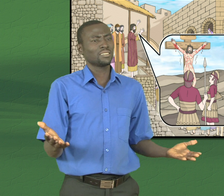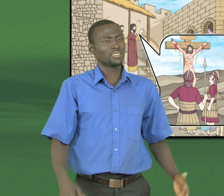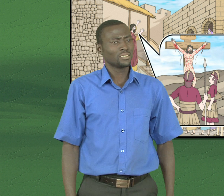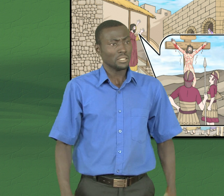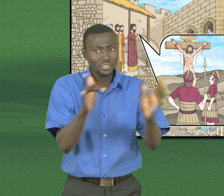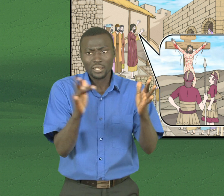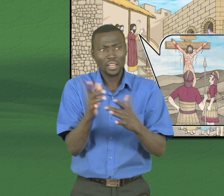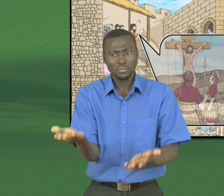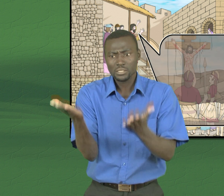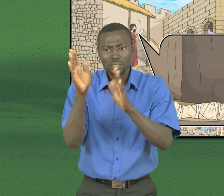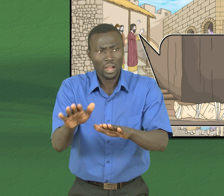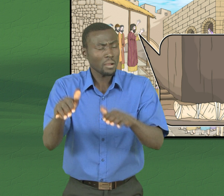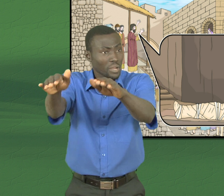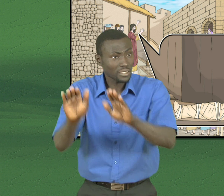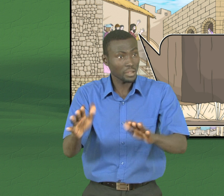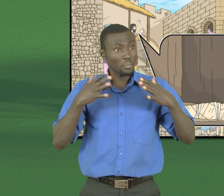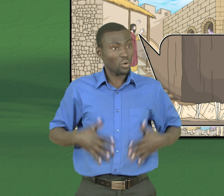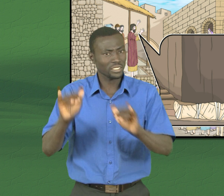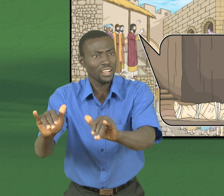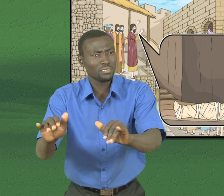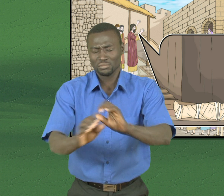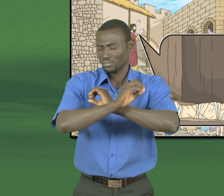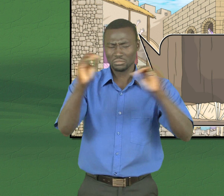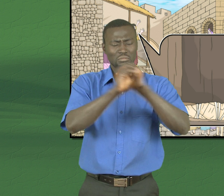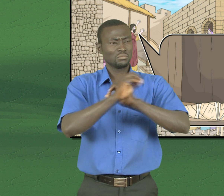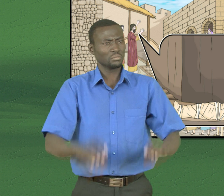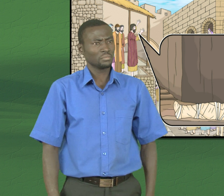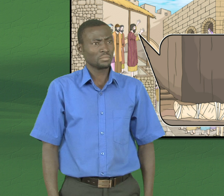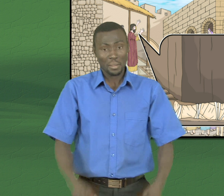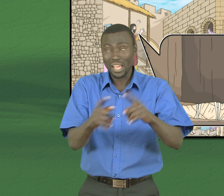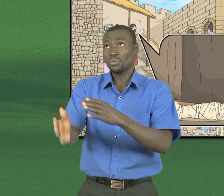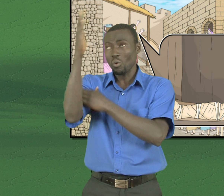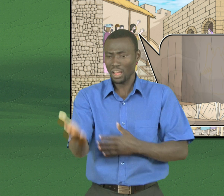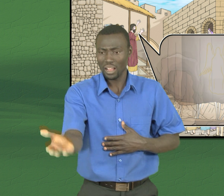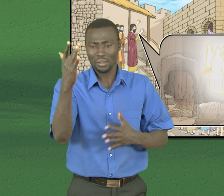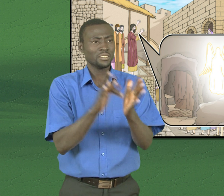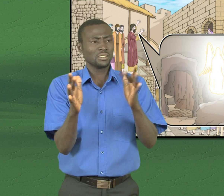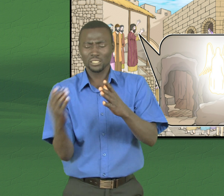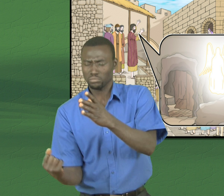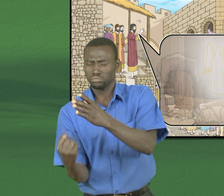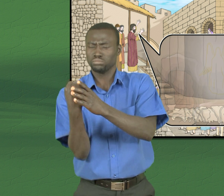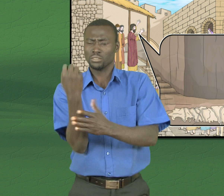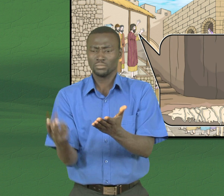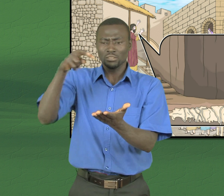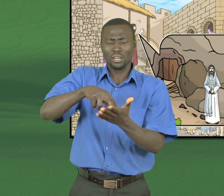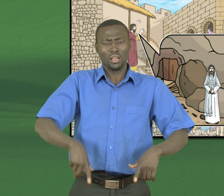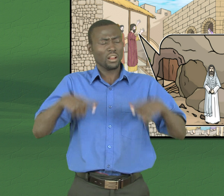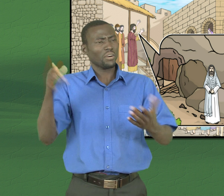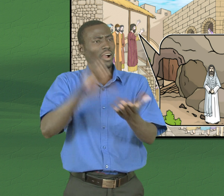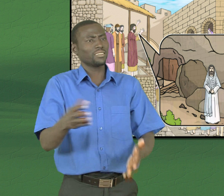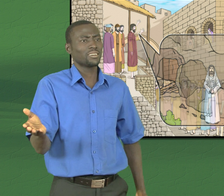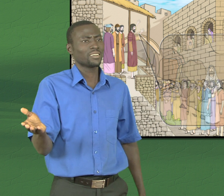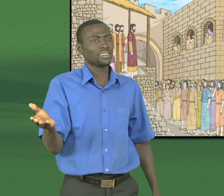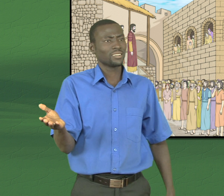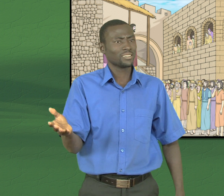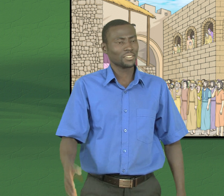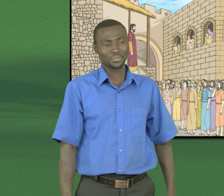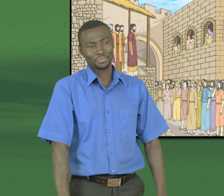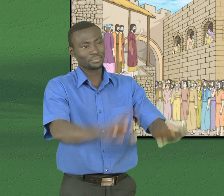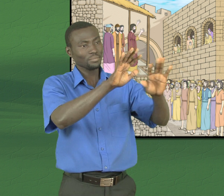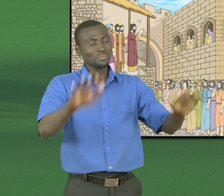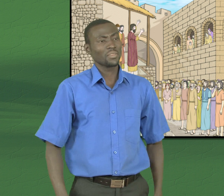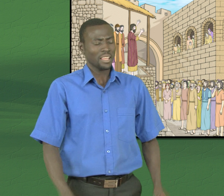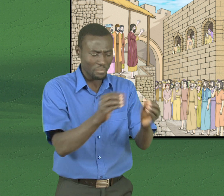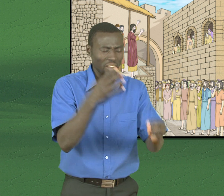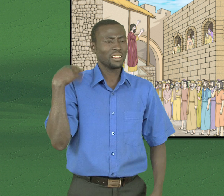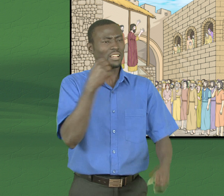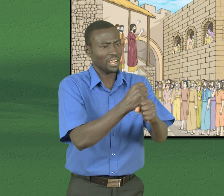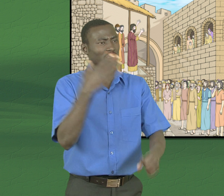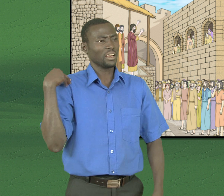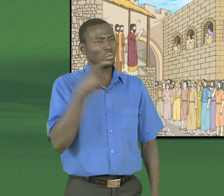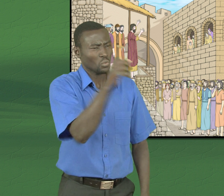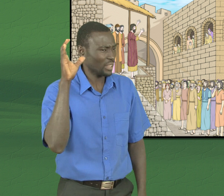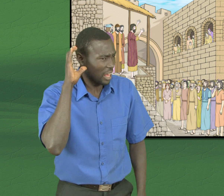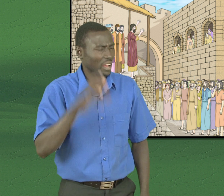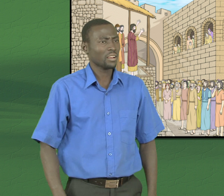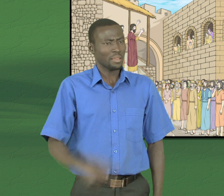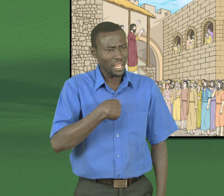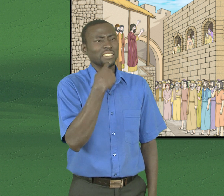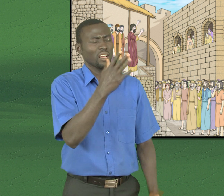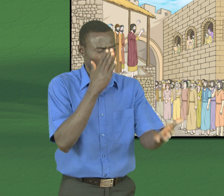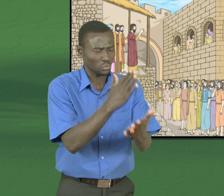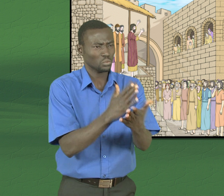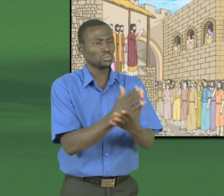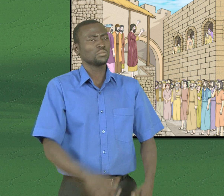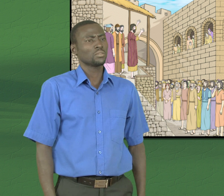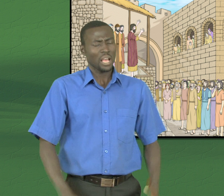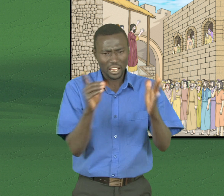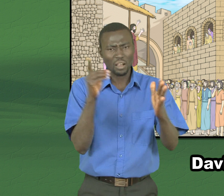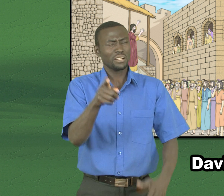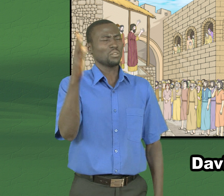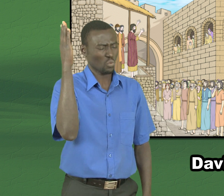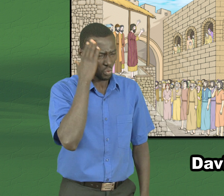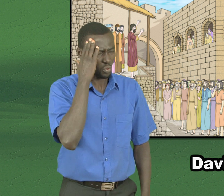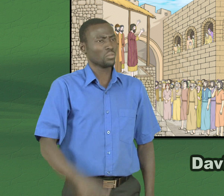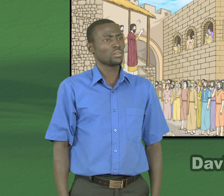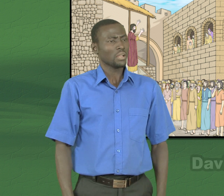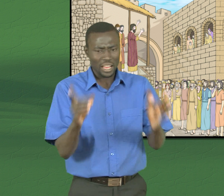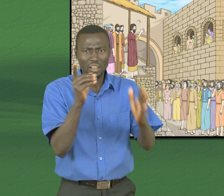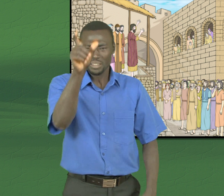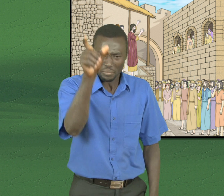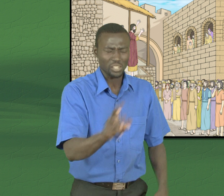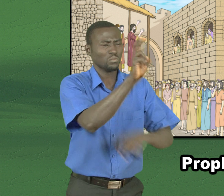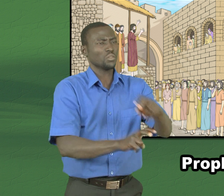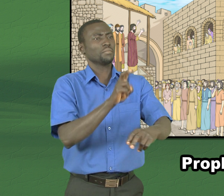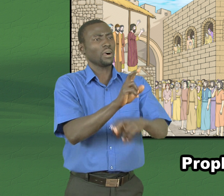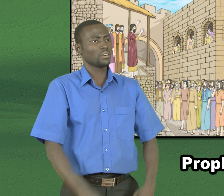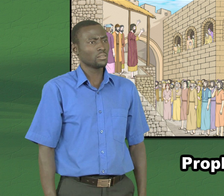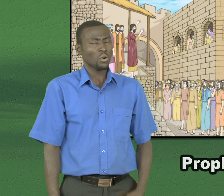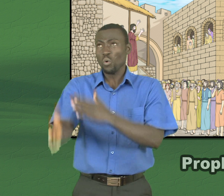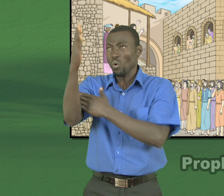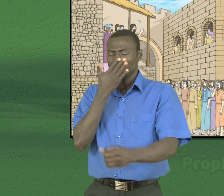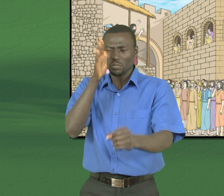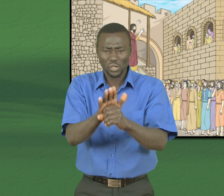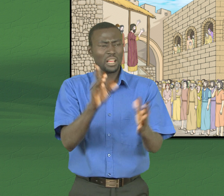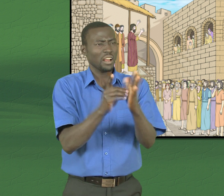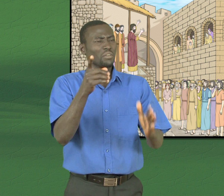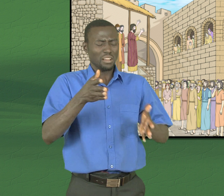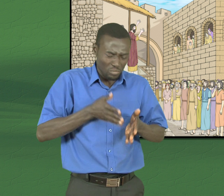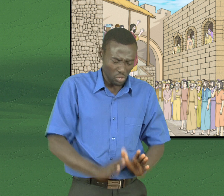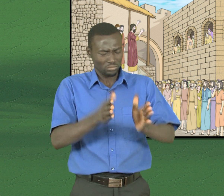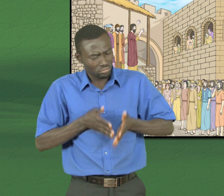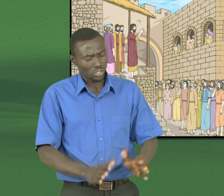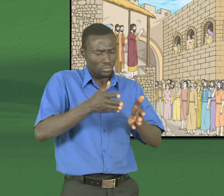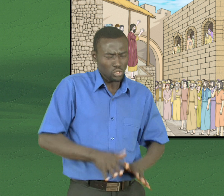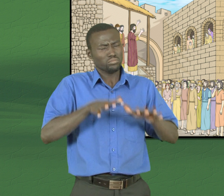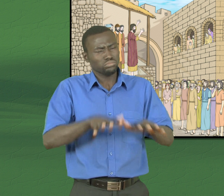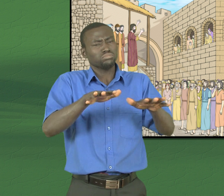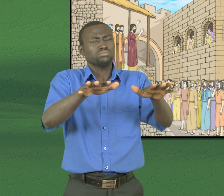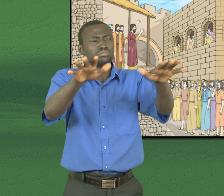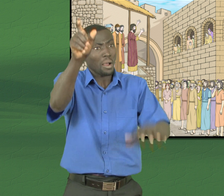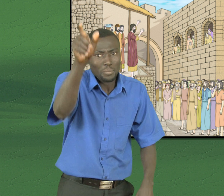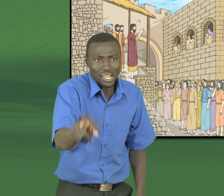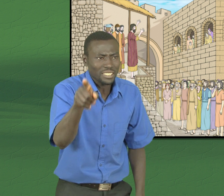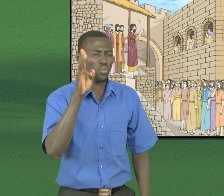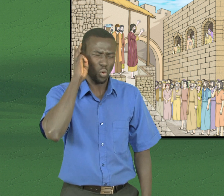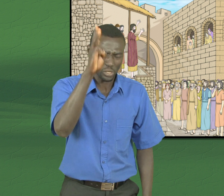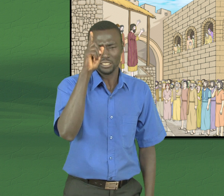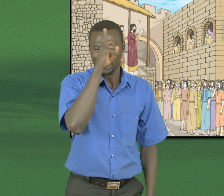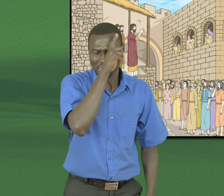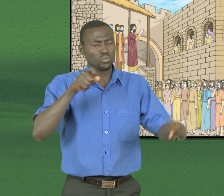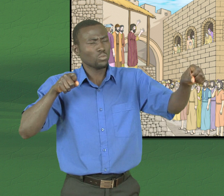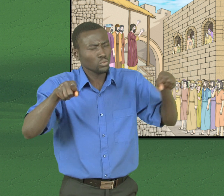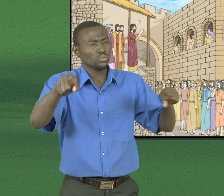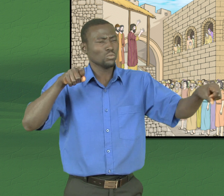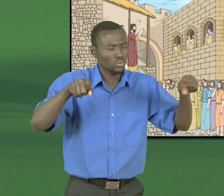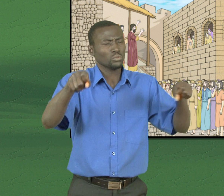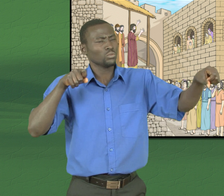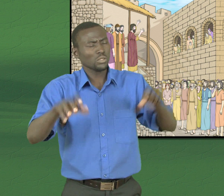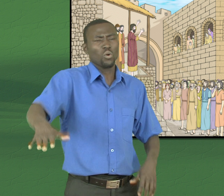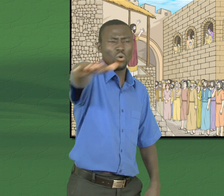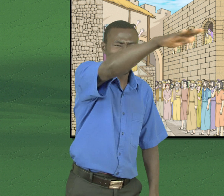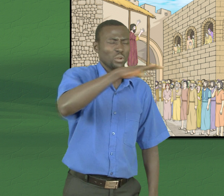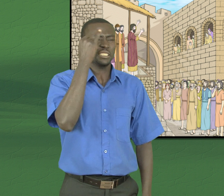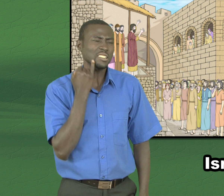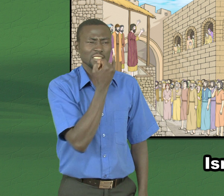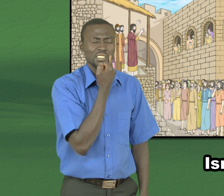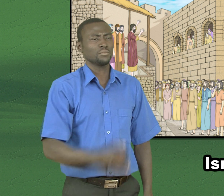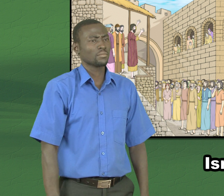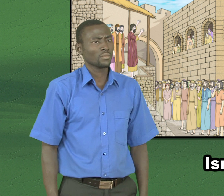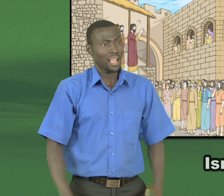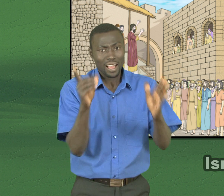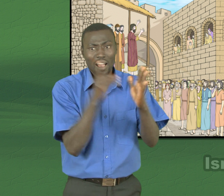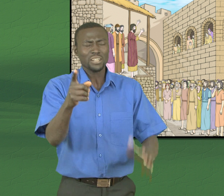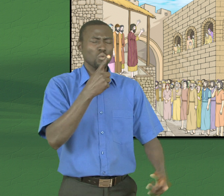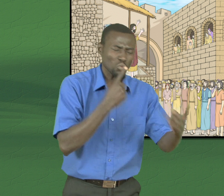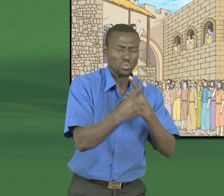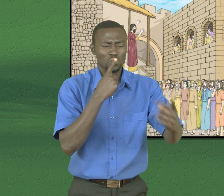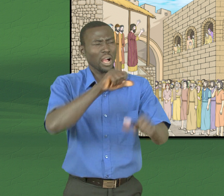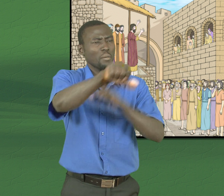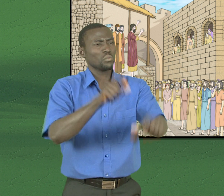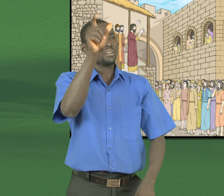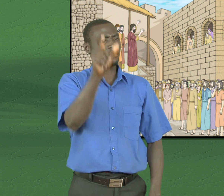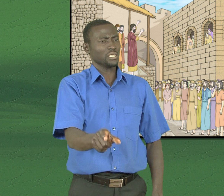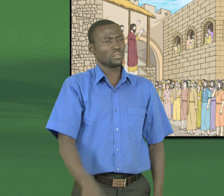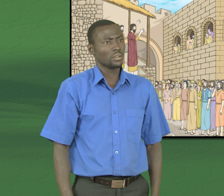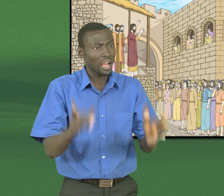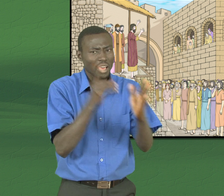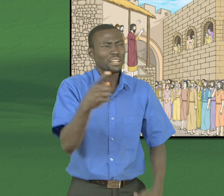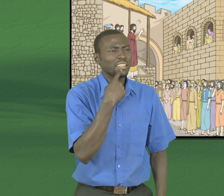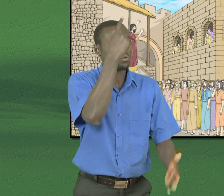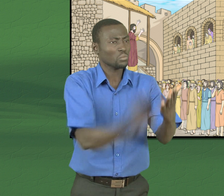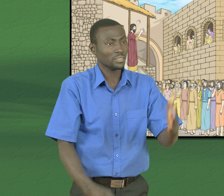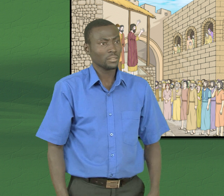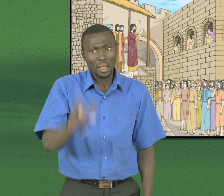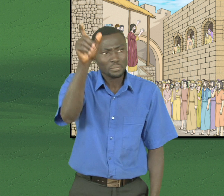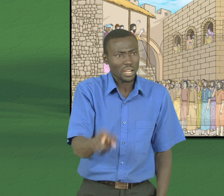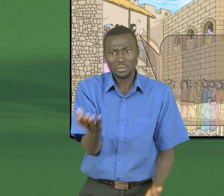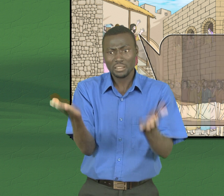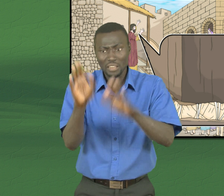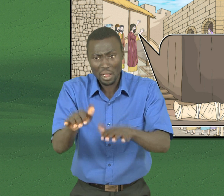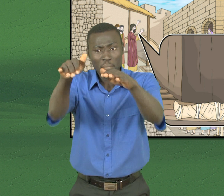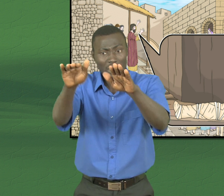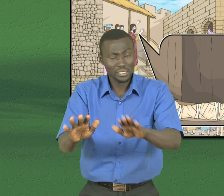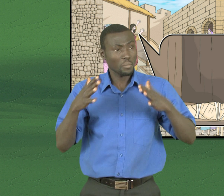But God raised Him from the dead, releasing Him from the agony of death, because it was impossible for Him to be held in its clutches. David says about Him: ‘I saw the Lord always before me; because He is at my right hand, I will not be shaken. Therefore my heart is glad and my tongue rejoices; my body also will dwell in hope, because You will not abandon my soul to Hades, nor will You let Your Holy One see decay. You have made known to me the paths of life;